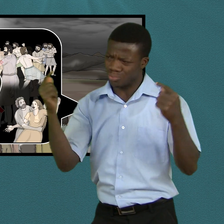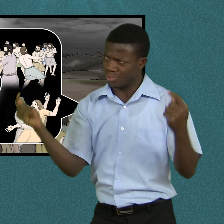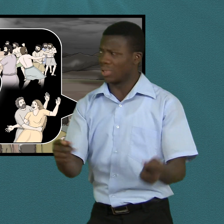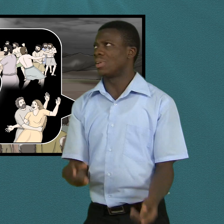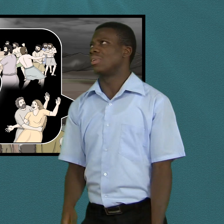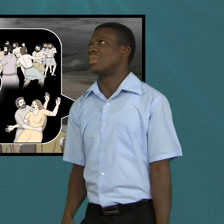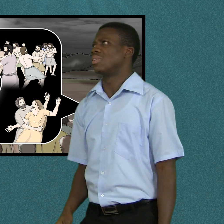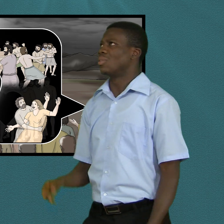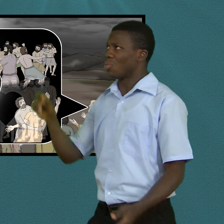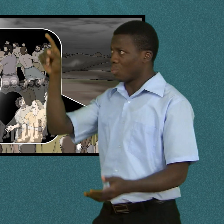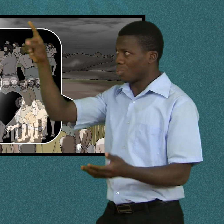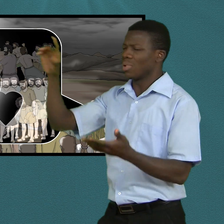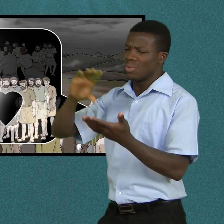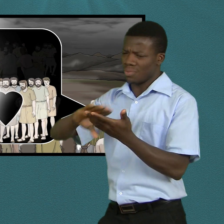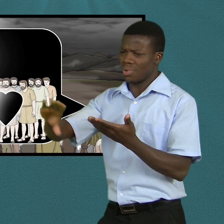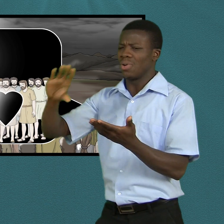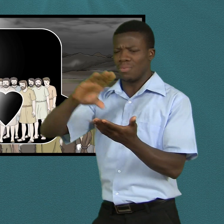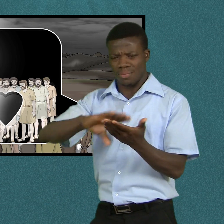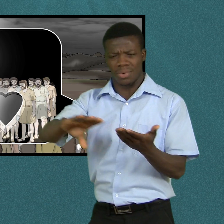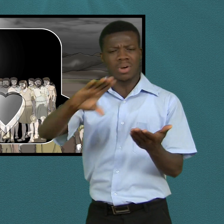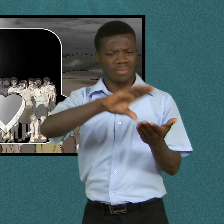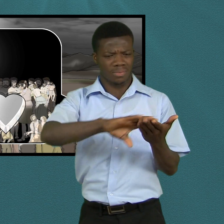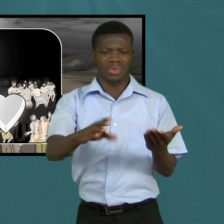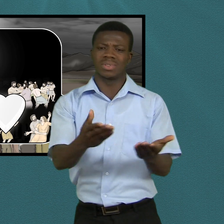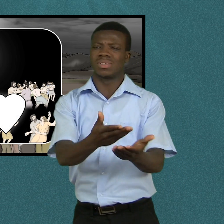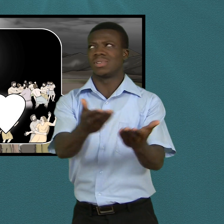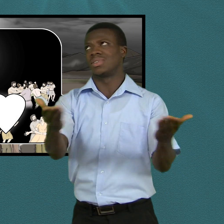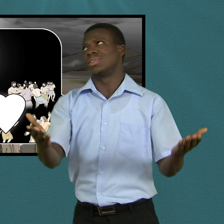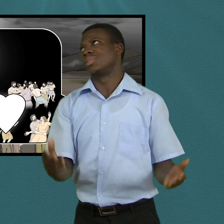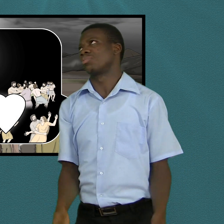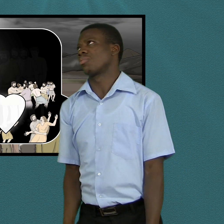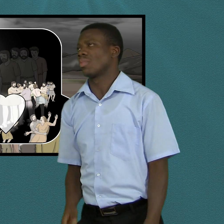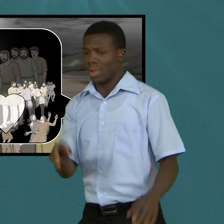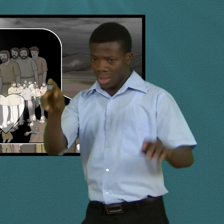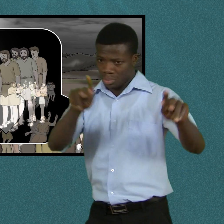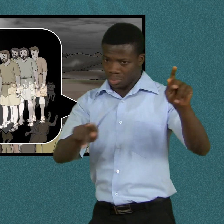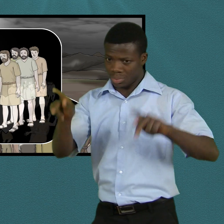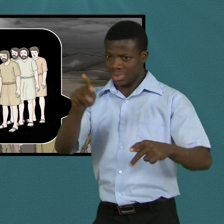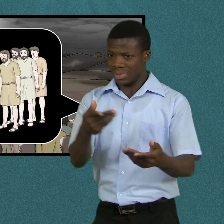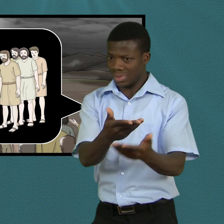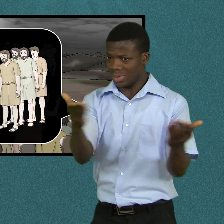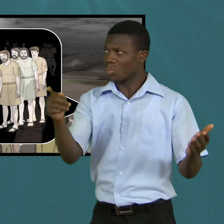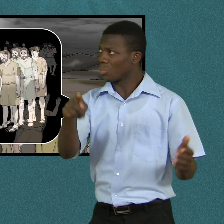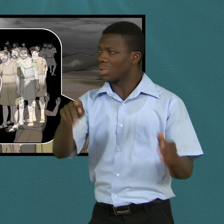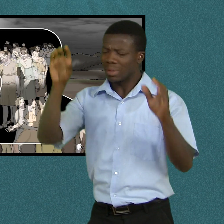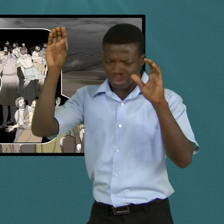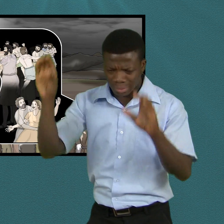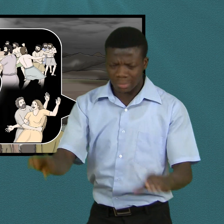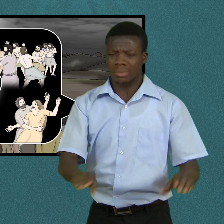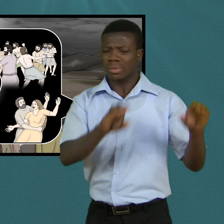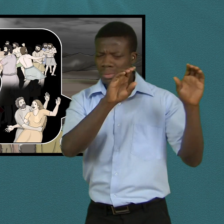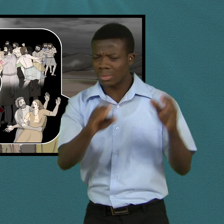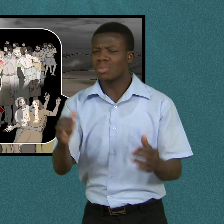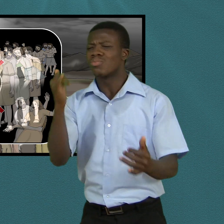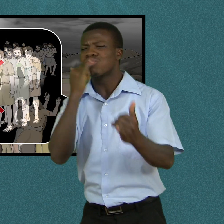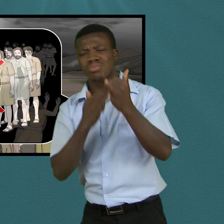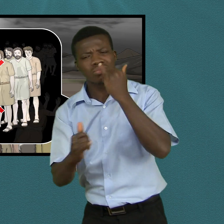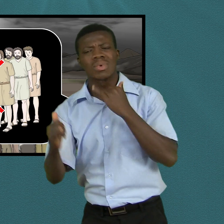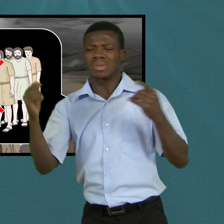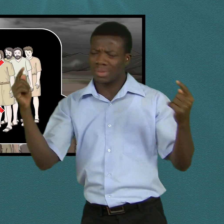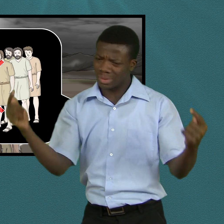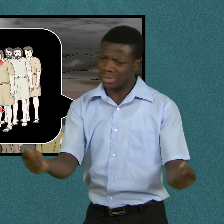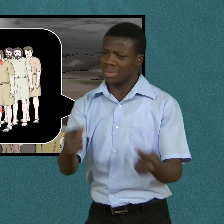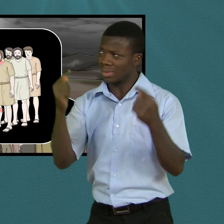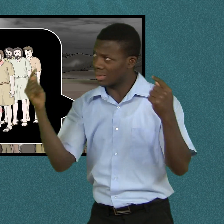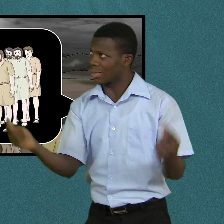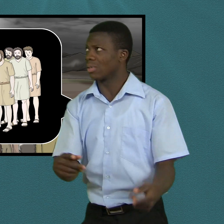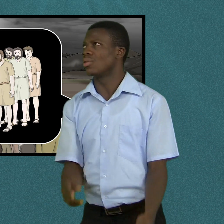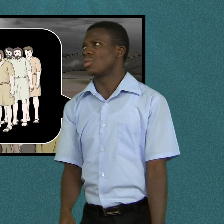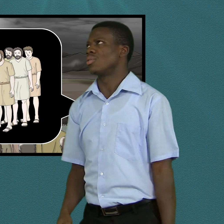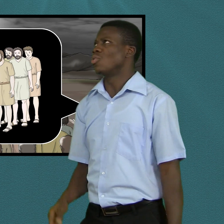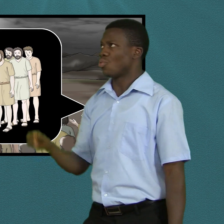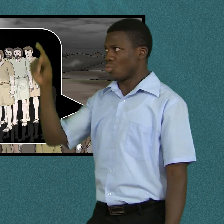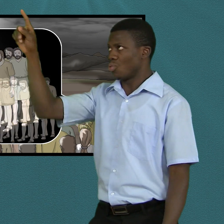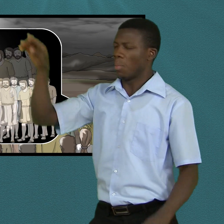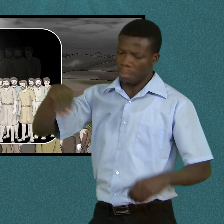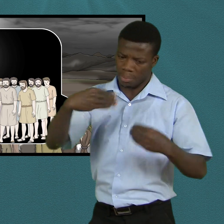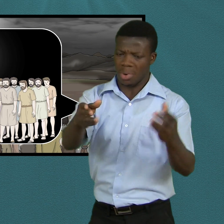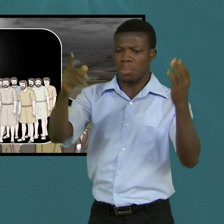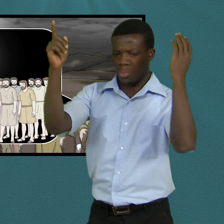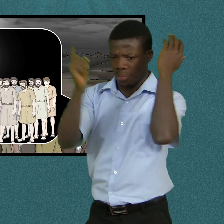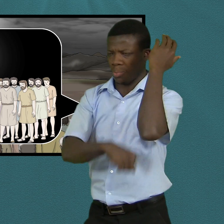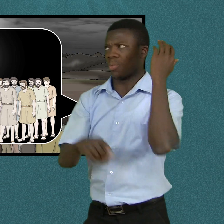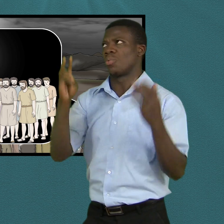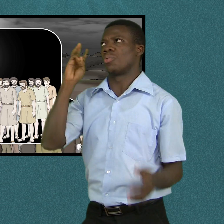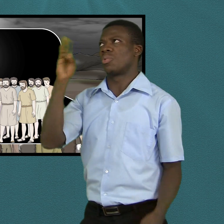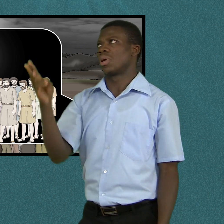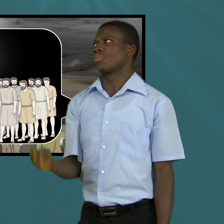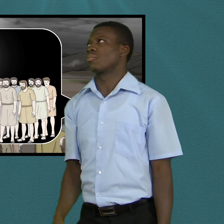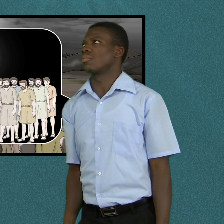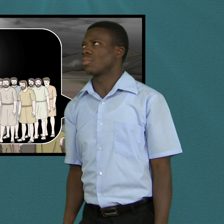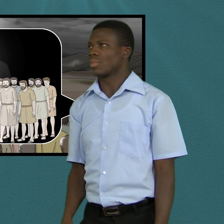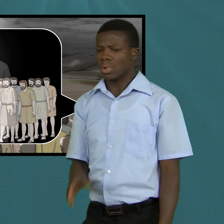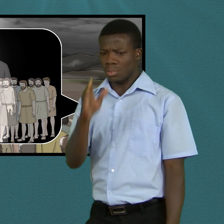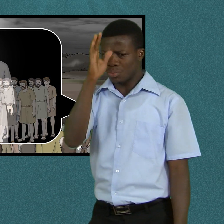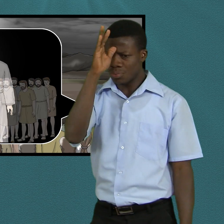Yet He will by no means leave the guilty unpunished;